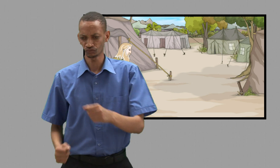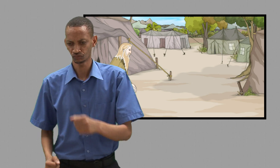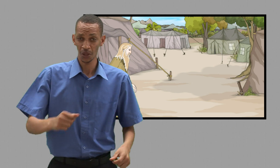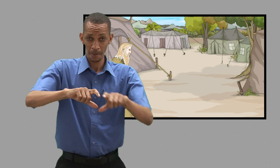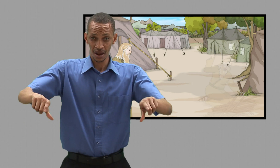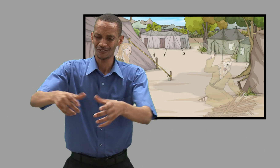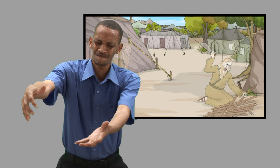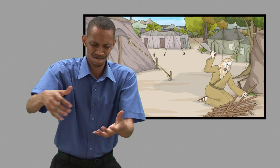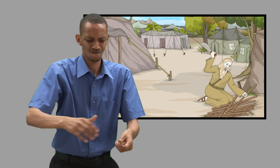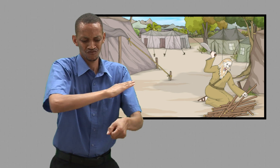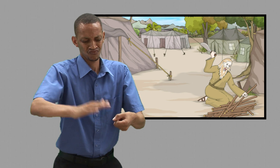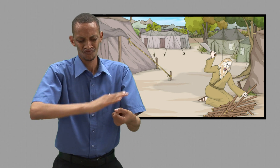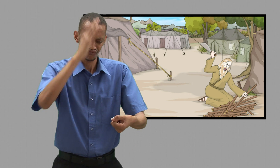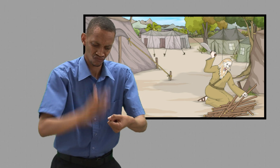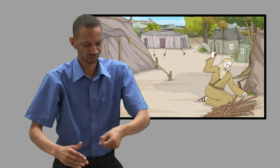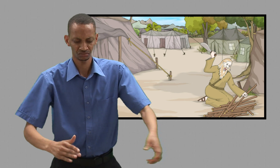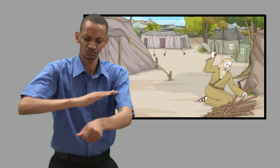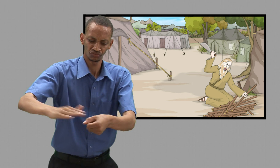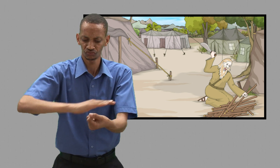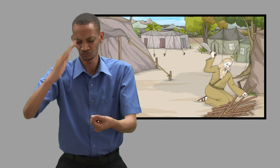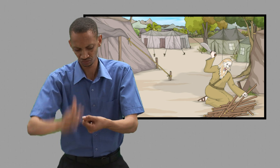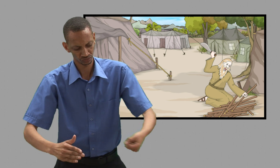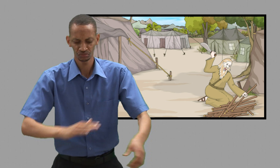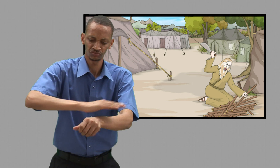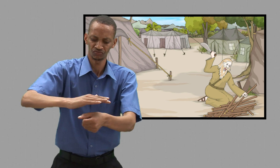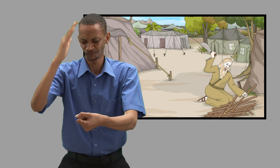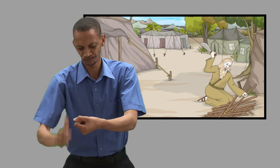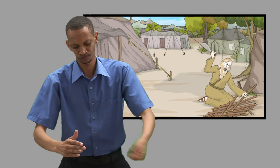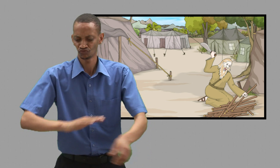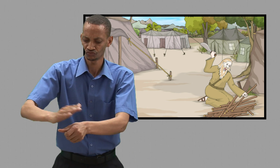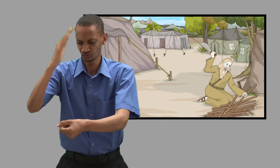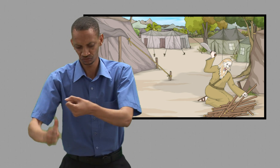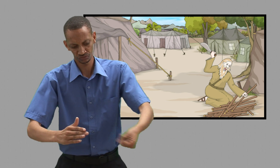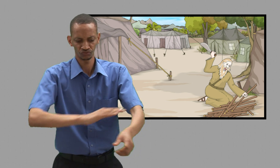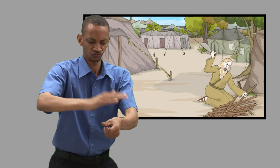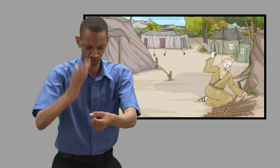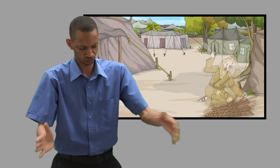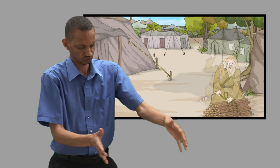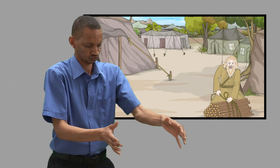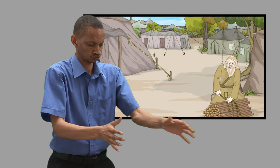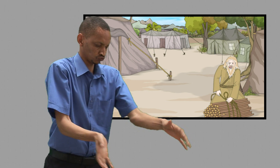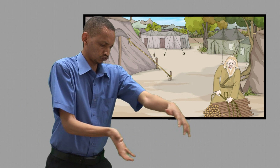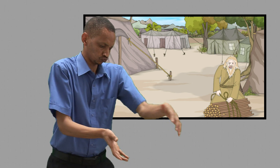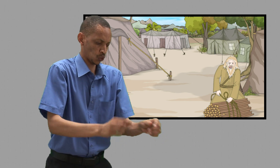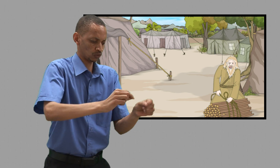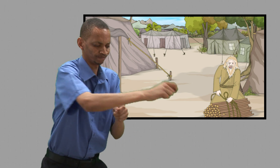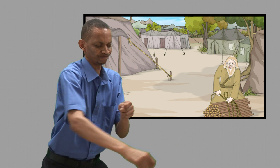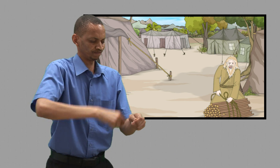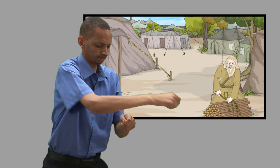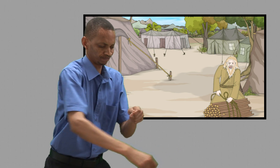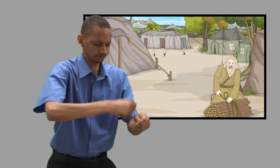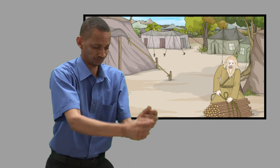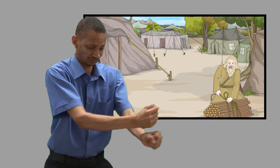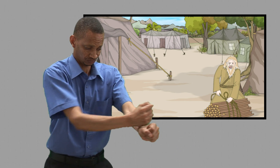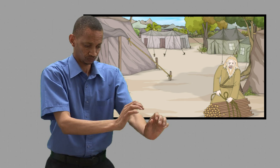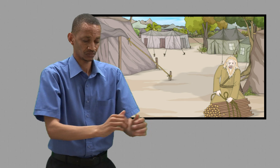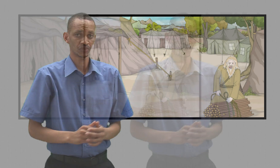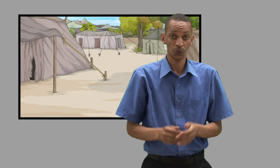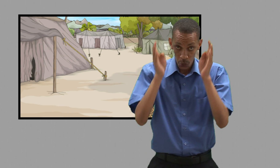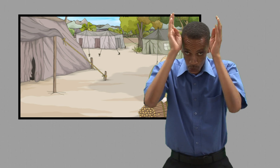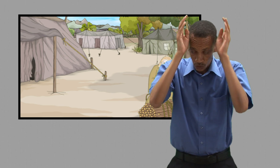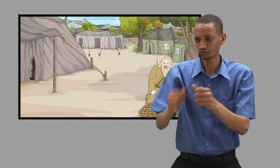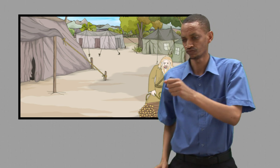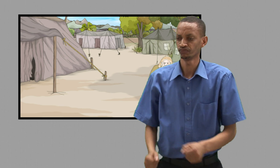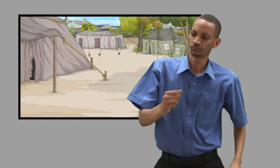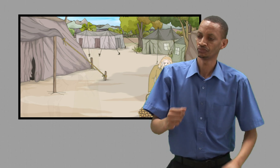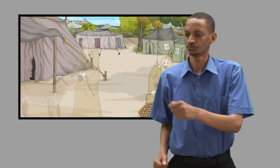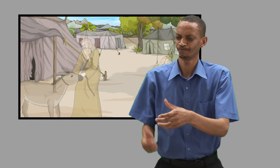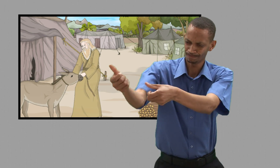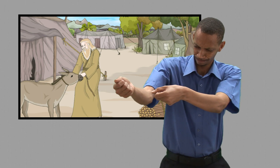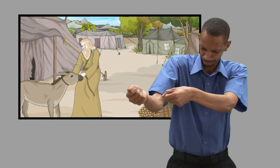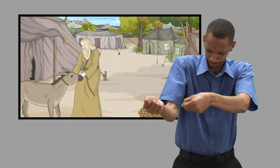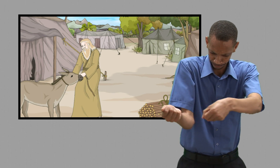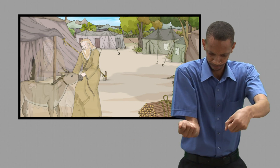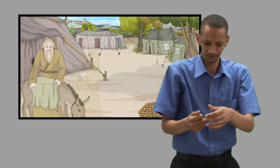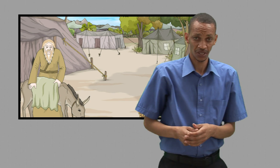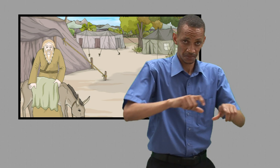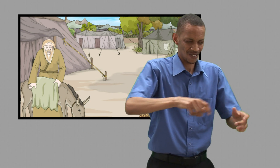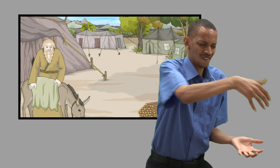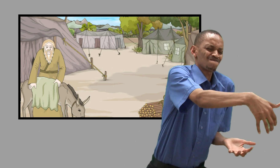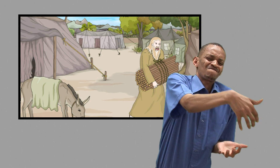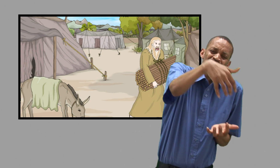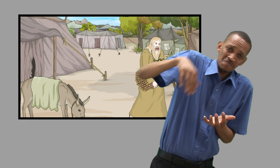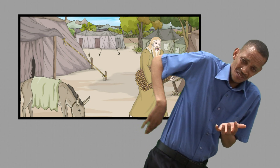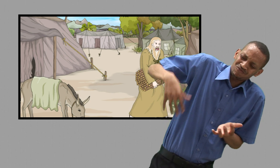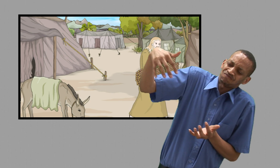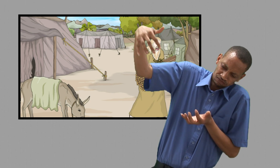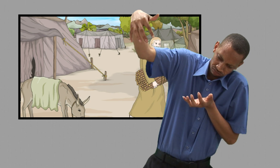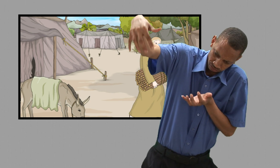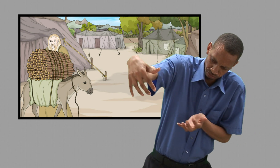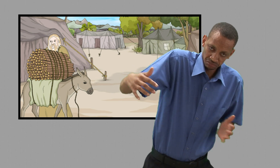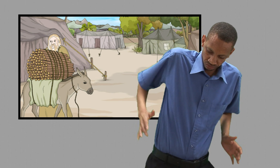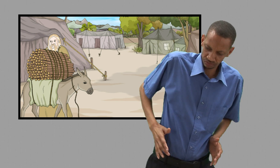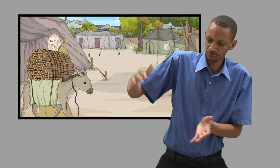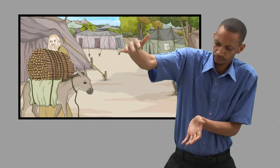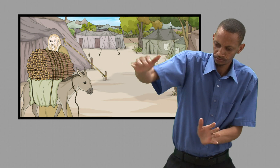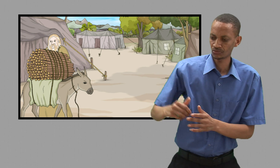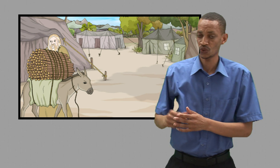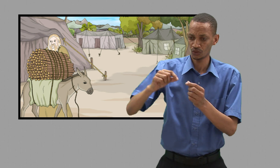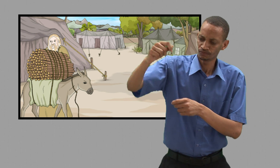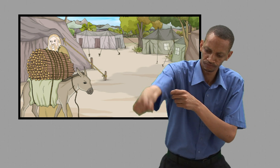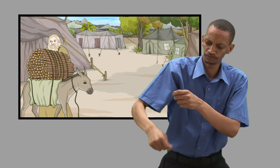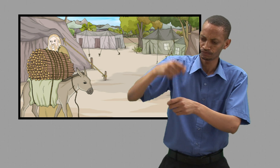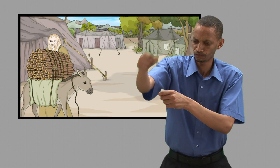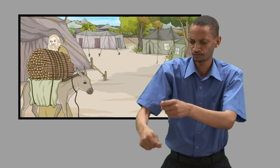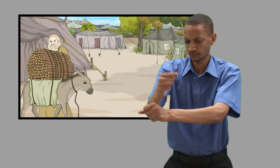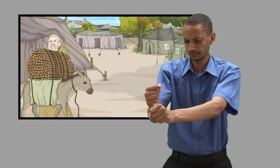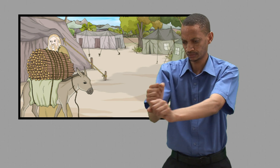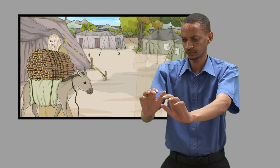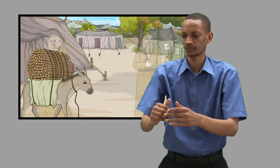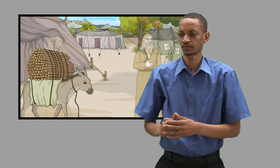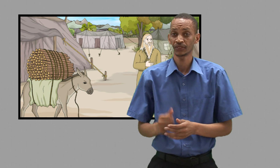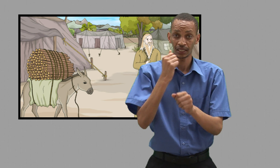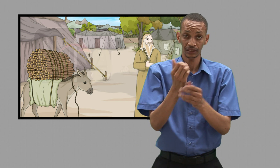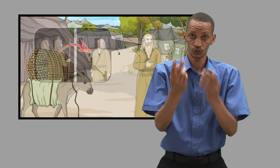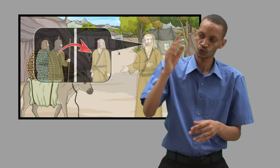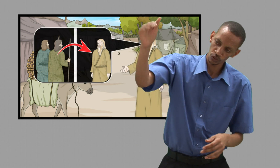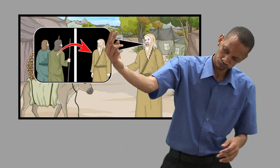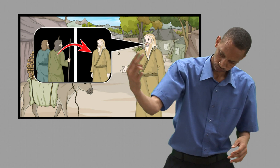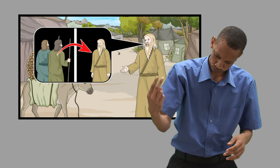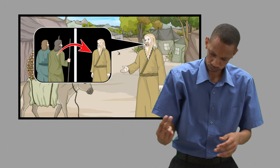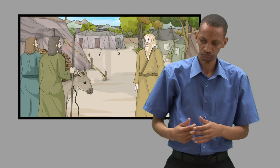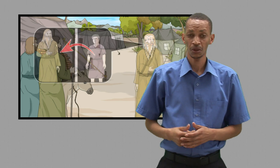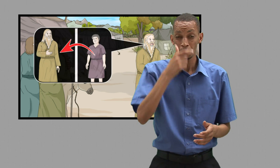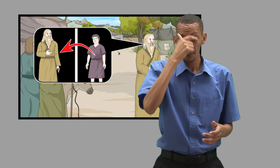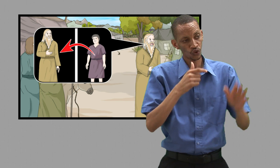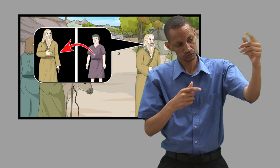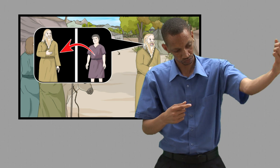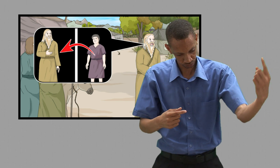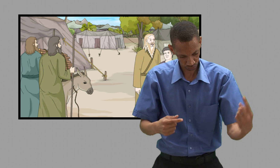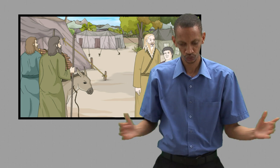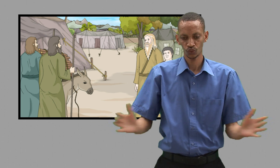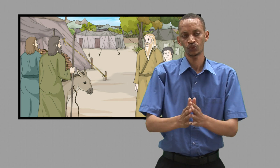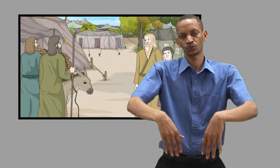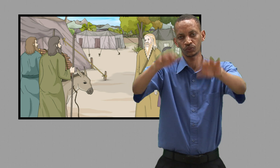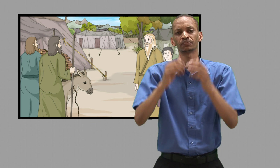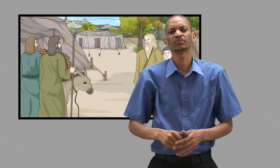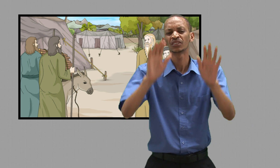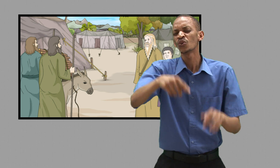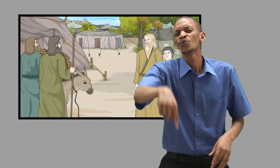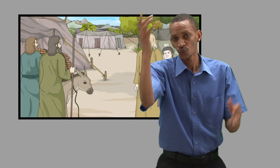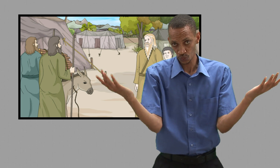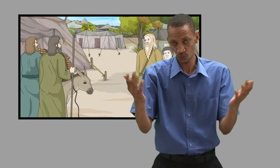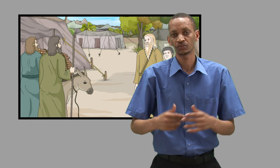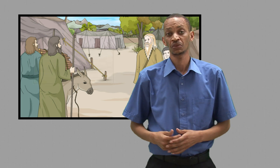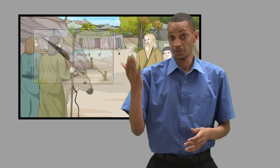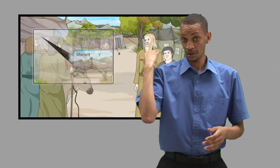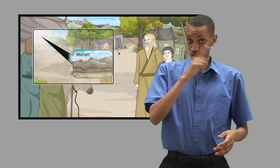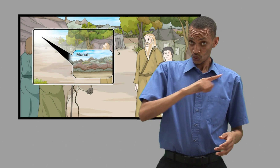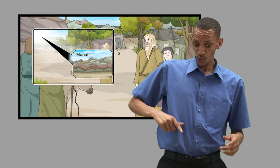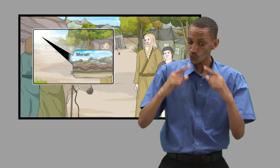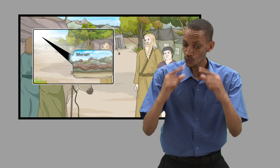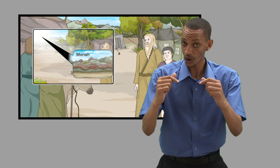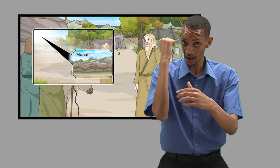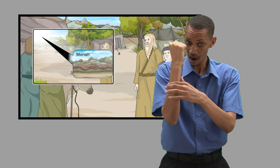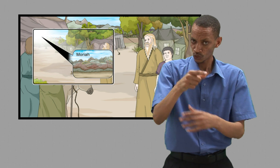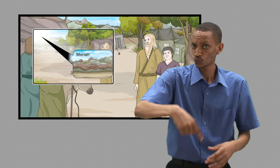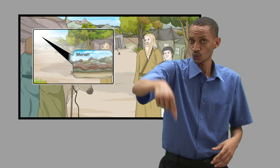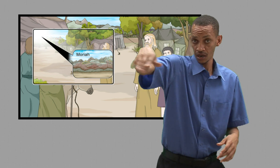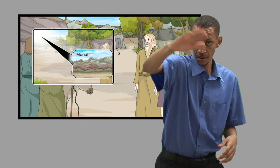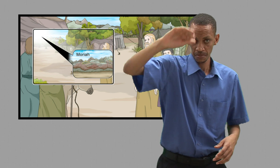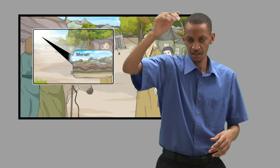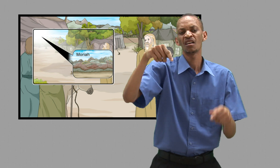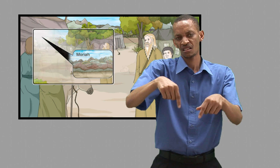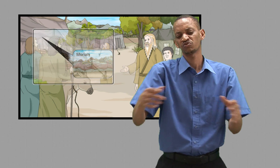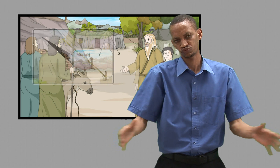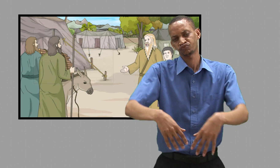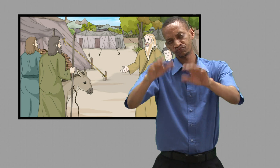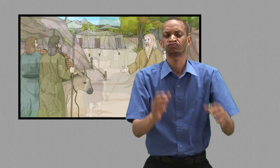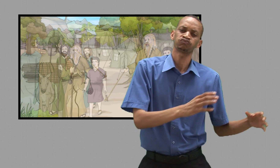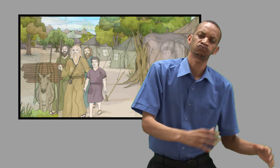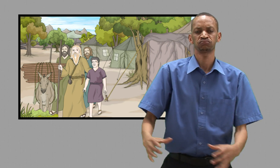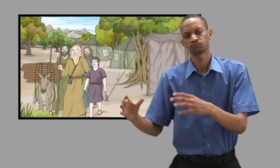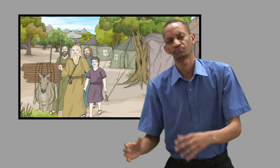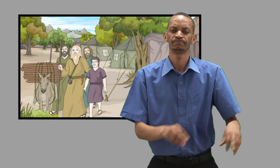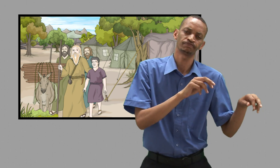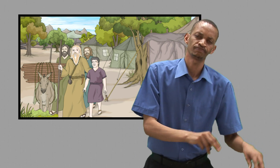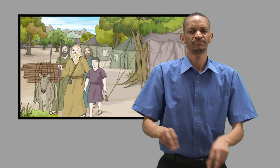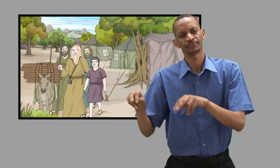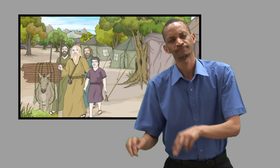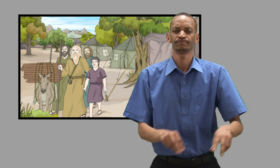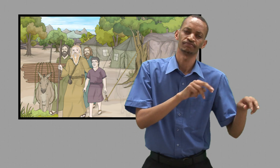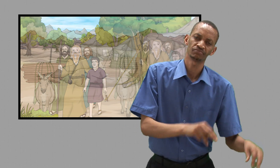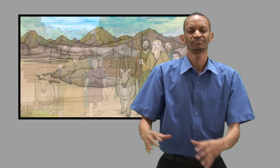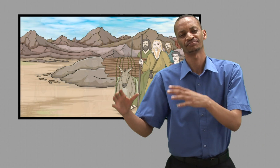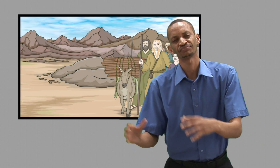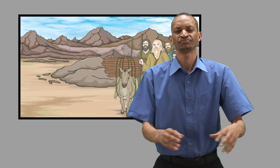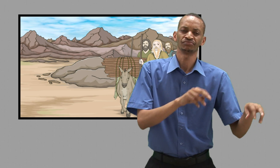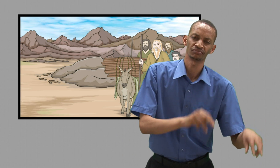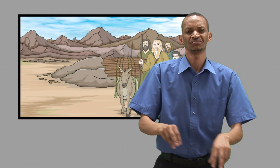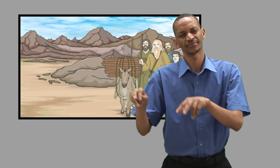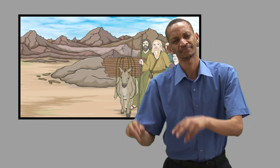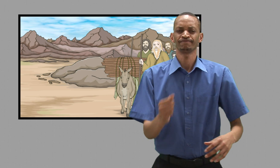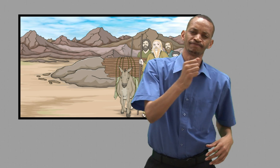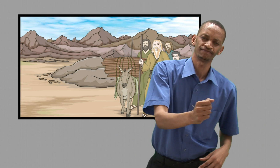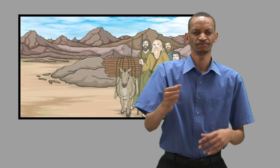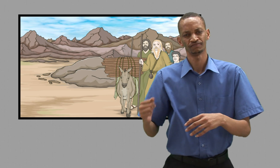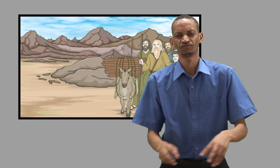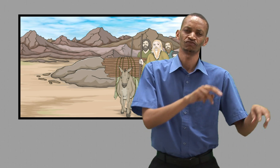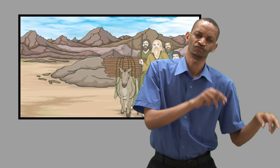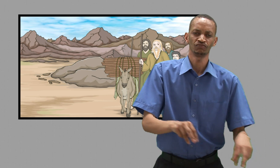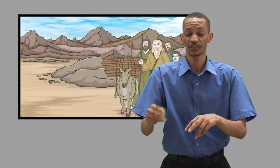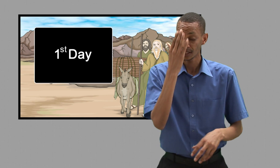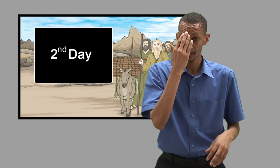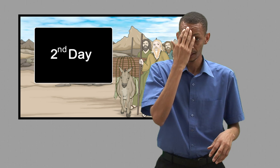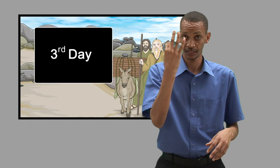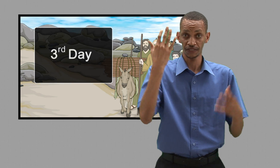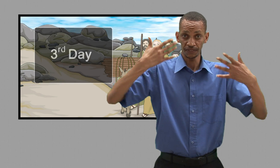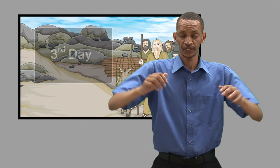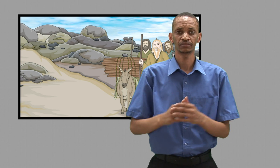He split the wood for a burnt offering and set out for the place God had designated.